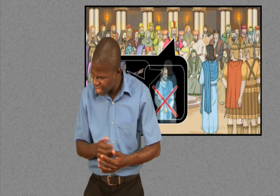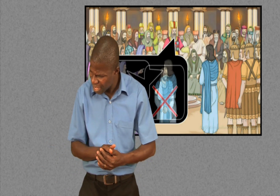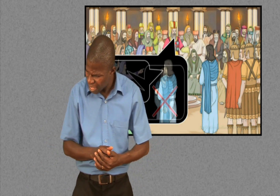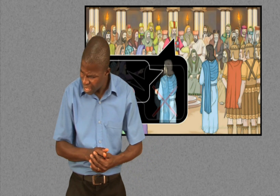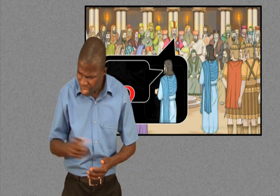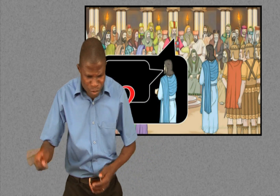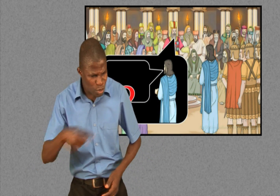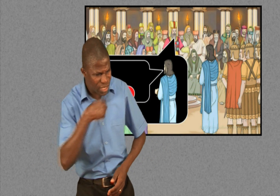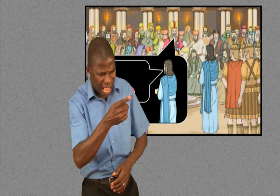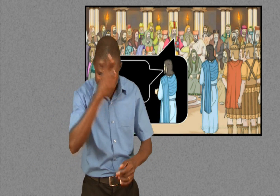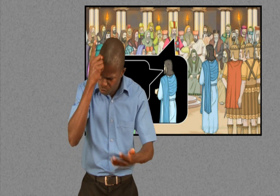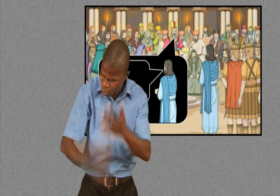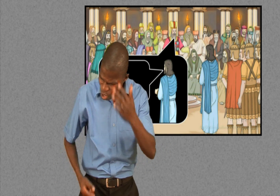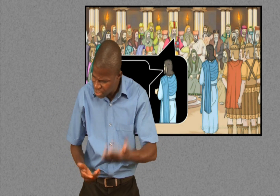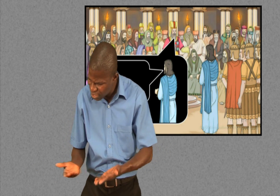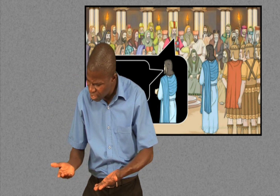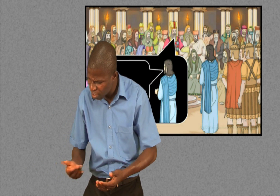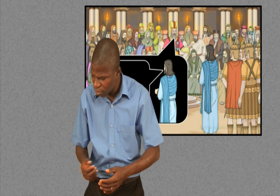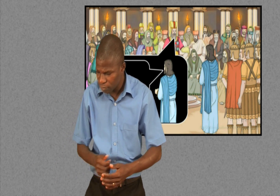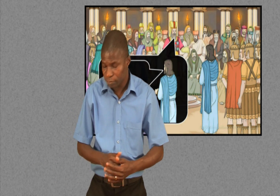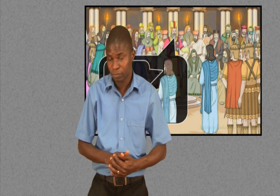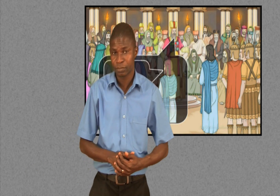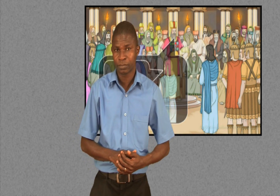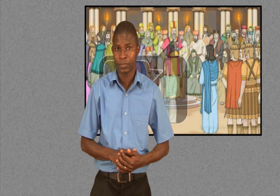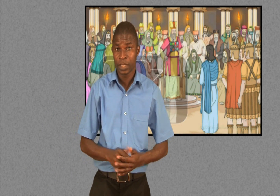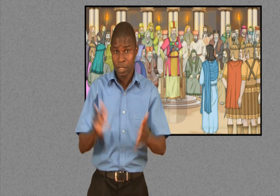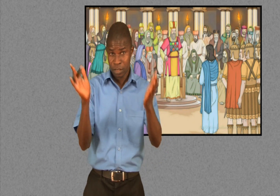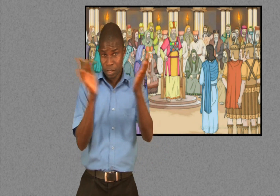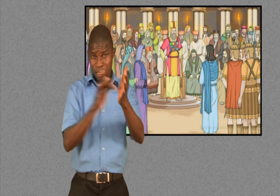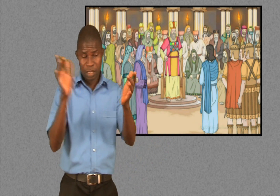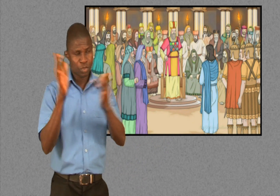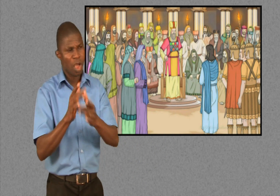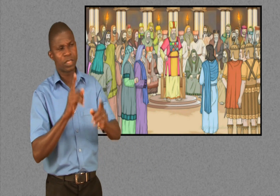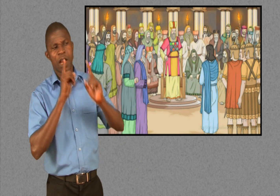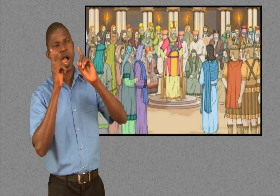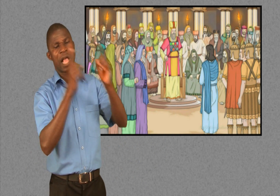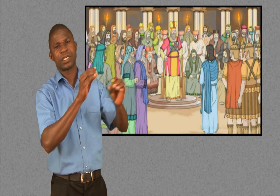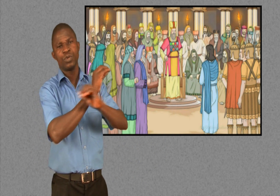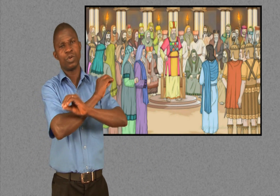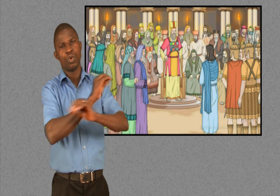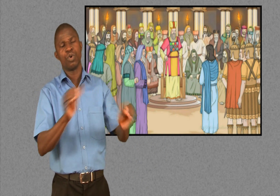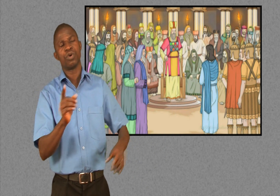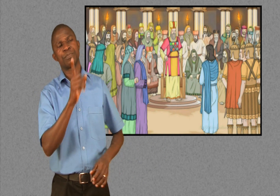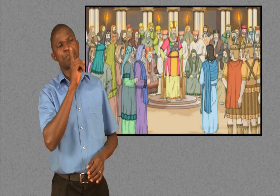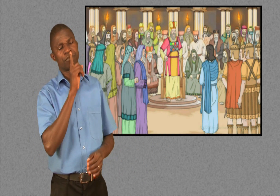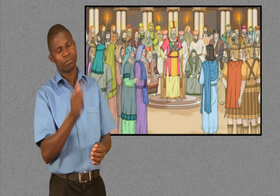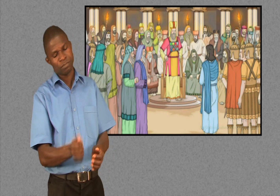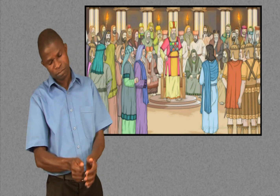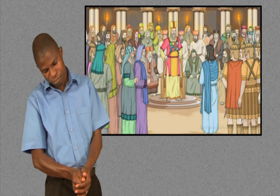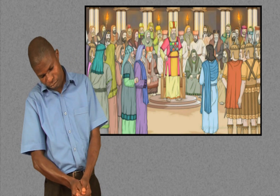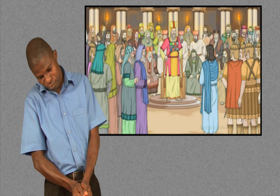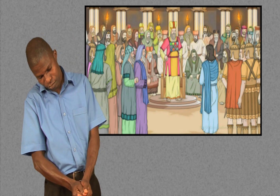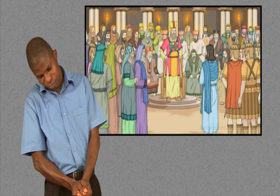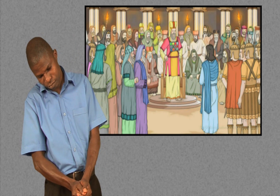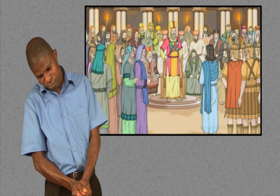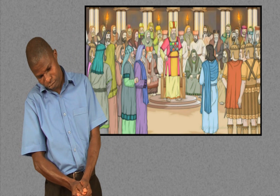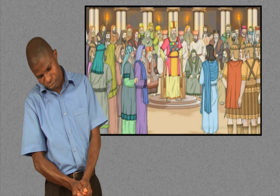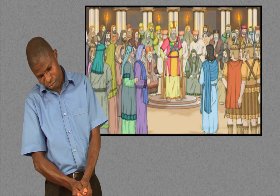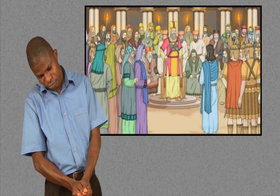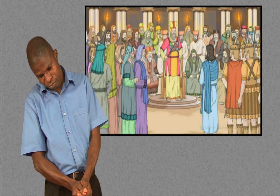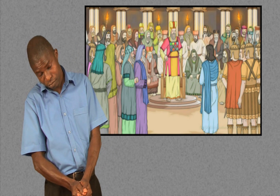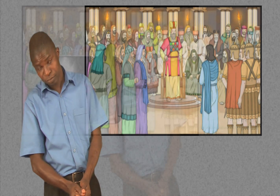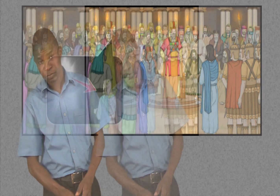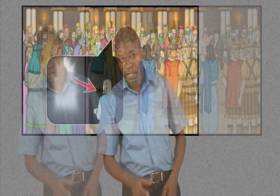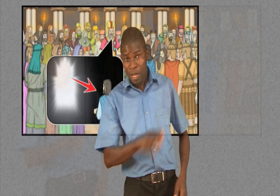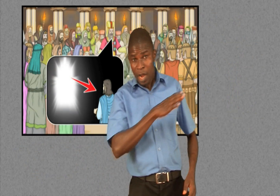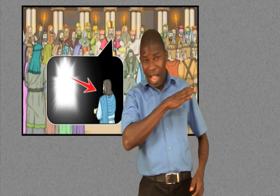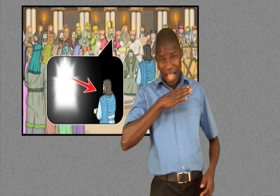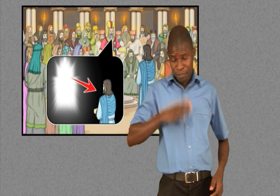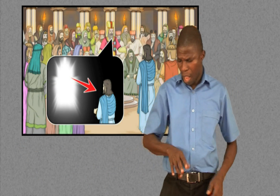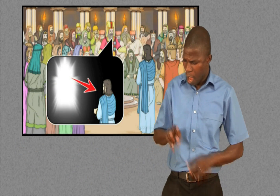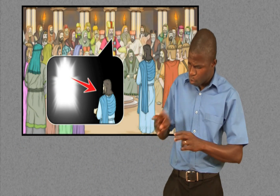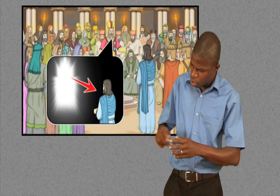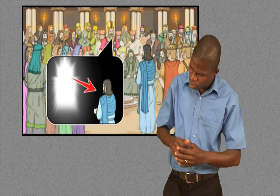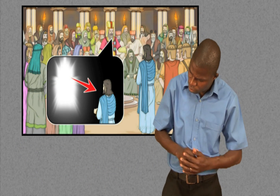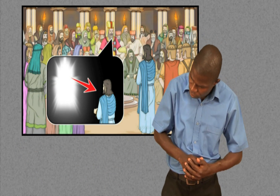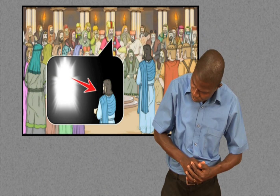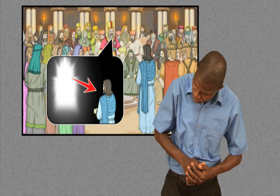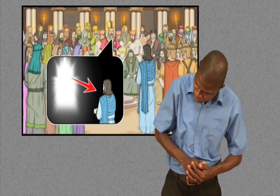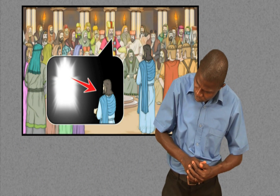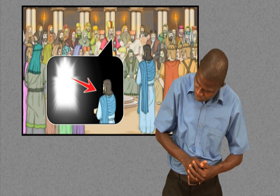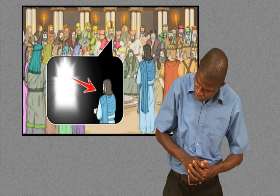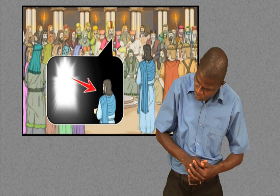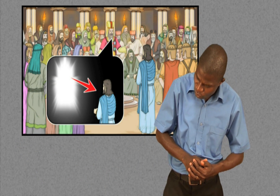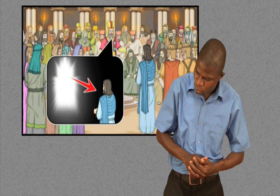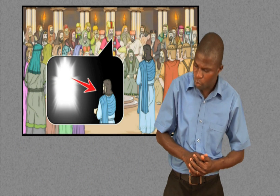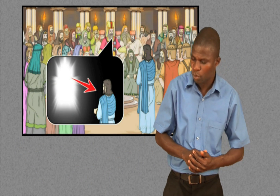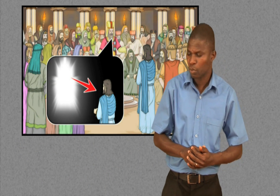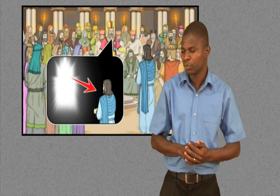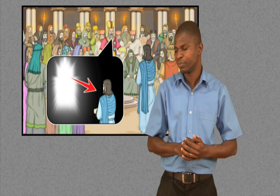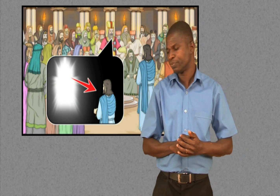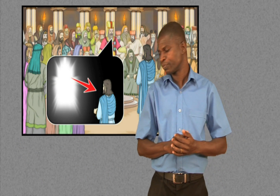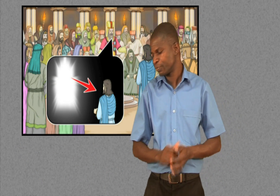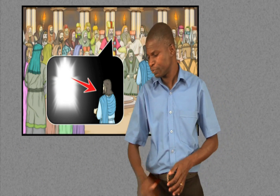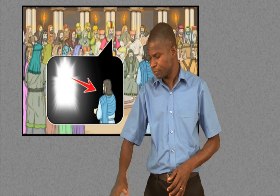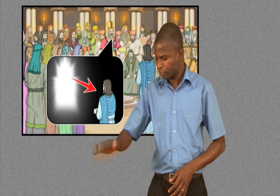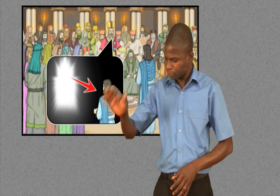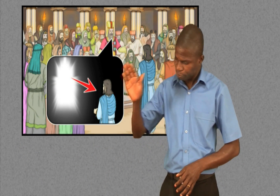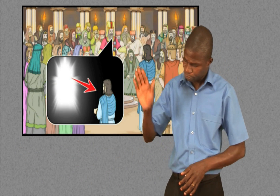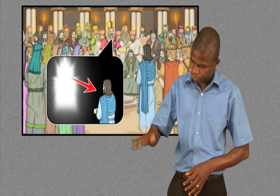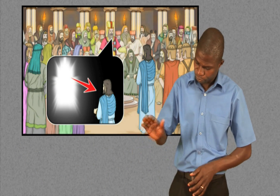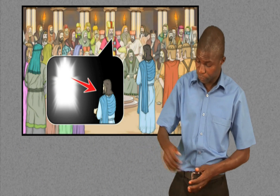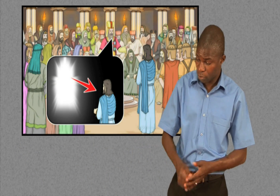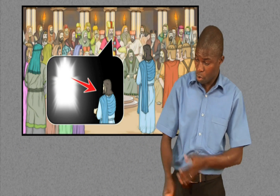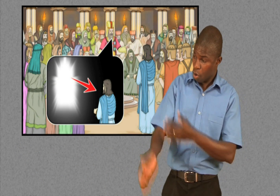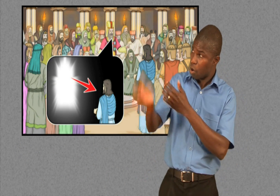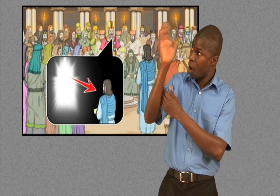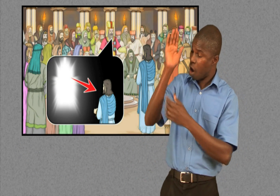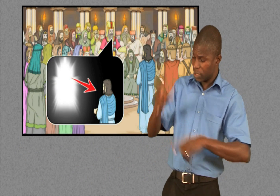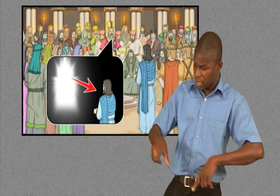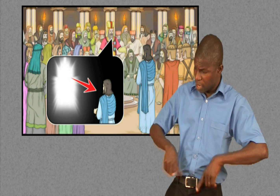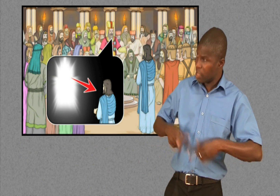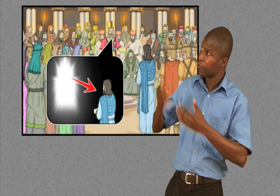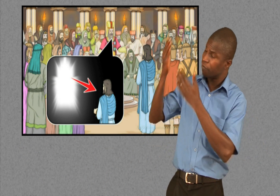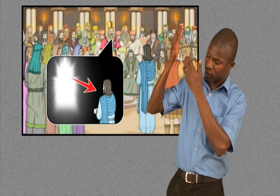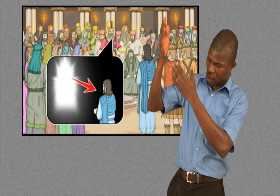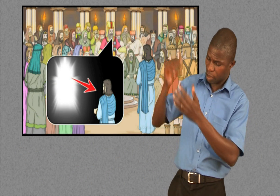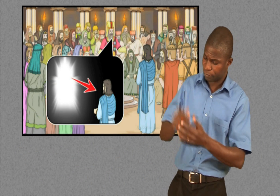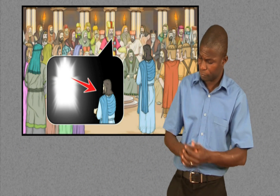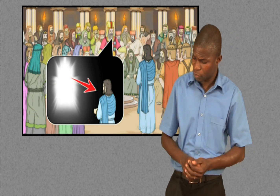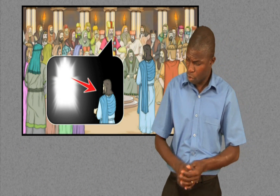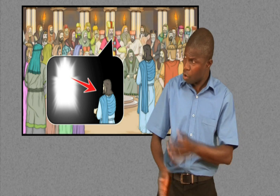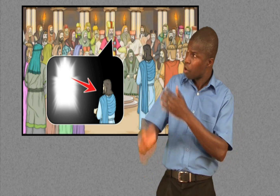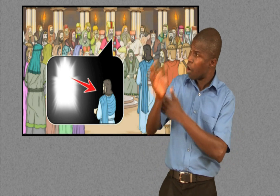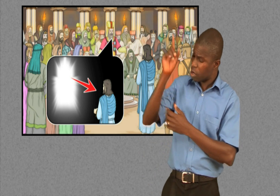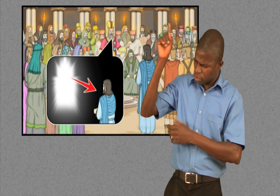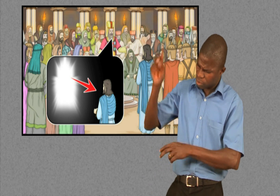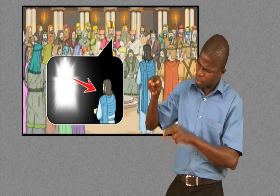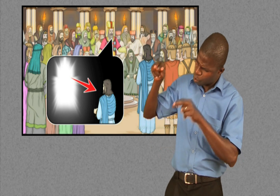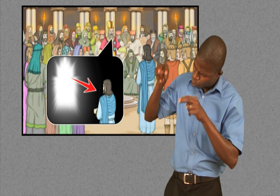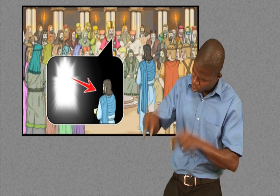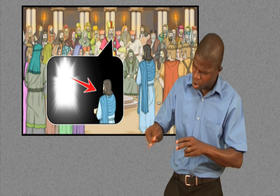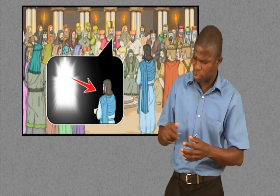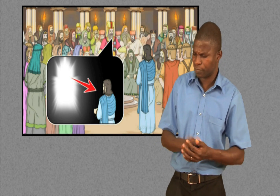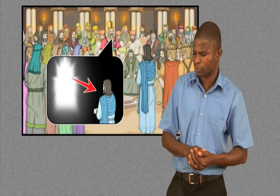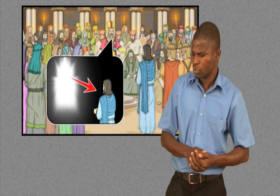What are these men testifying against You?” But Jesus remained silent.